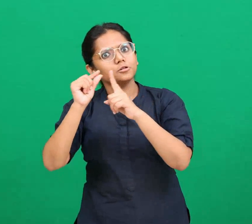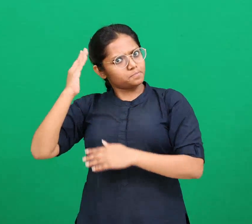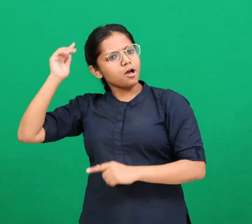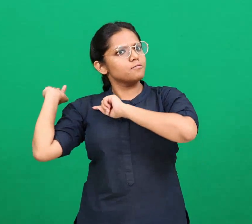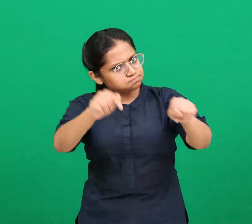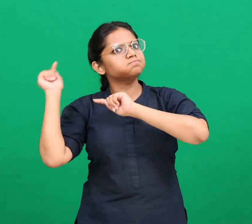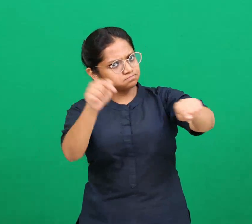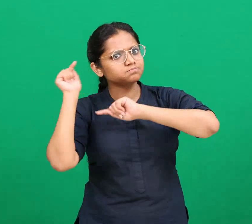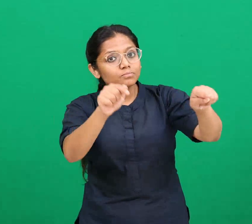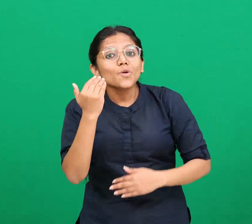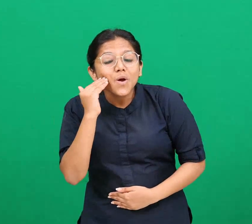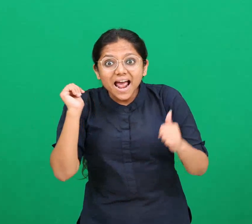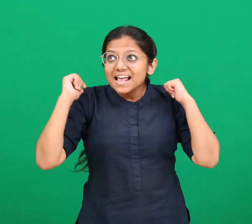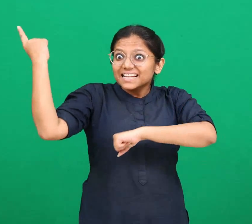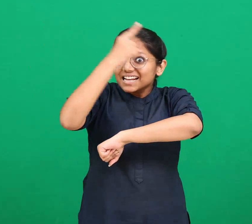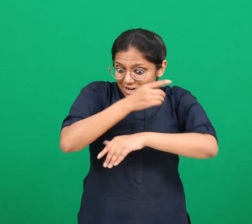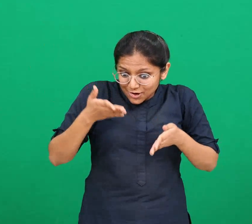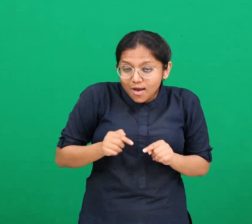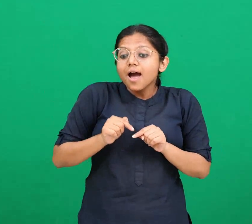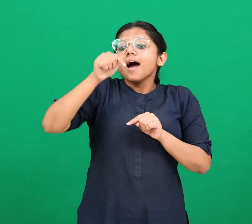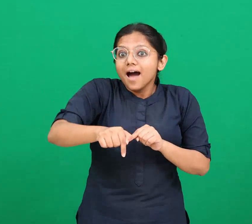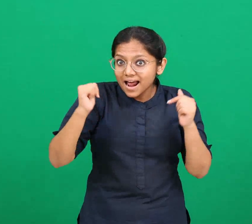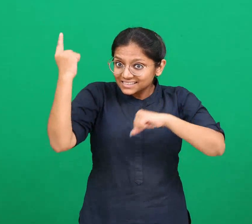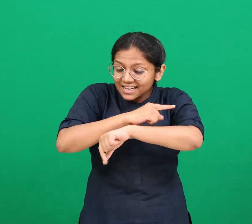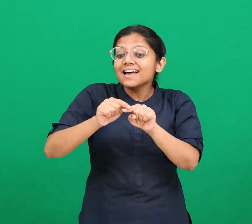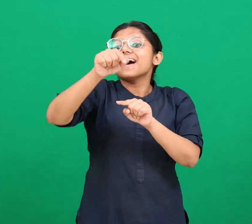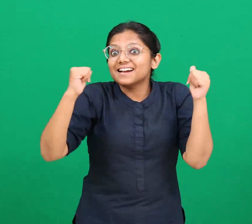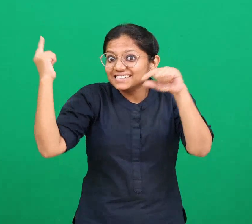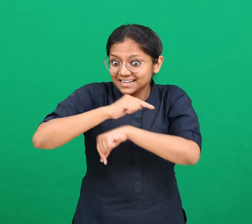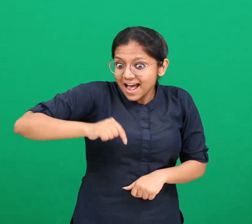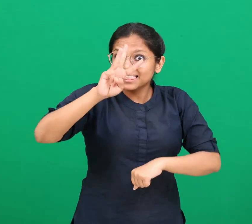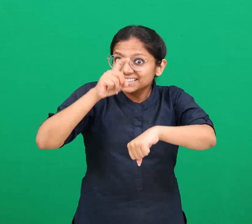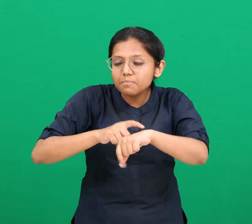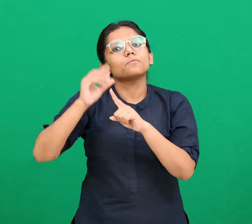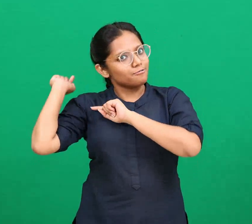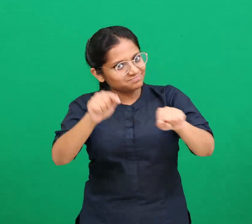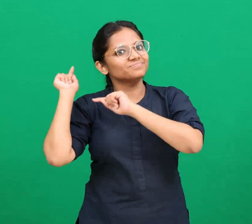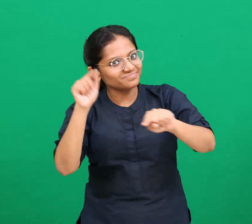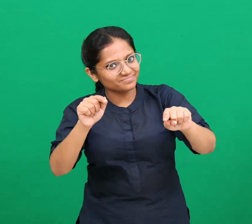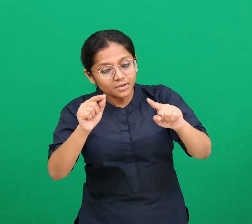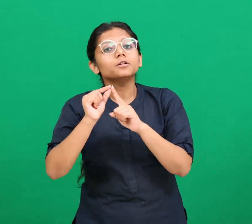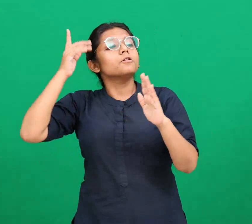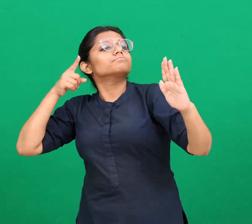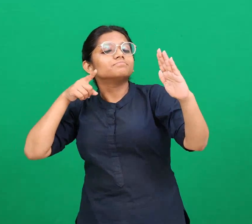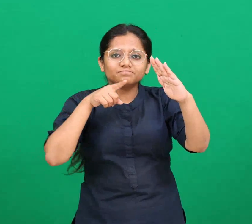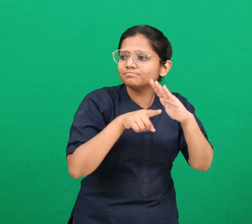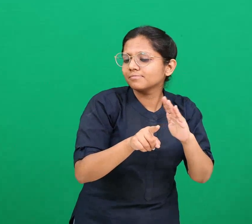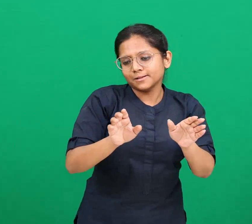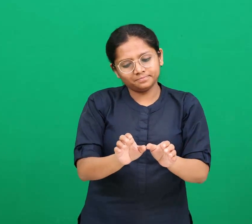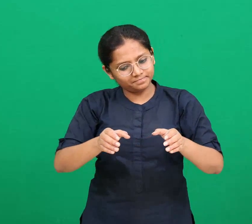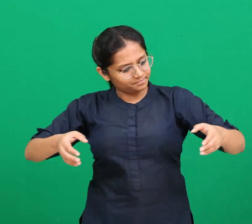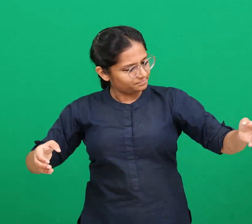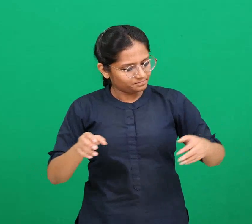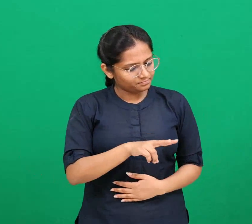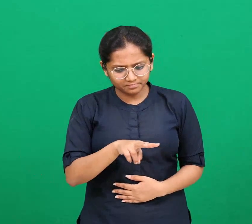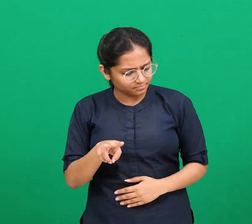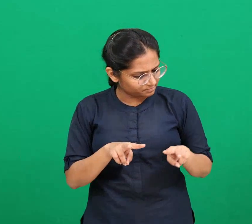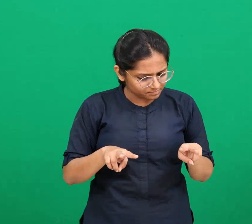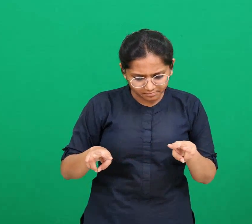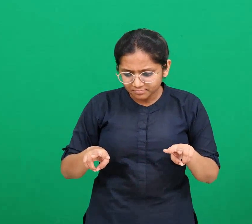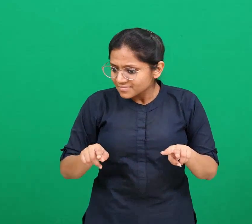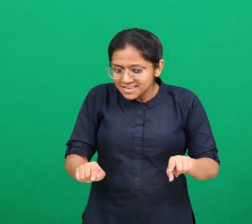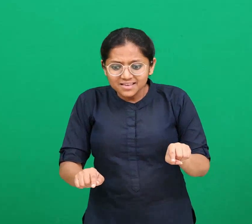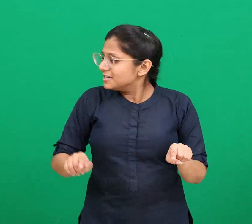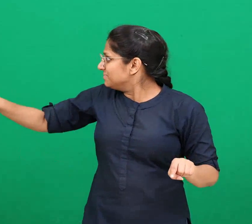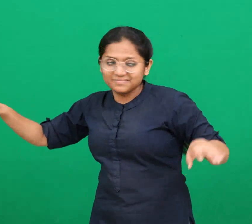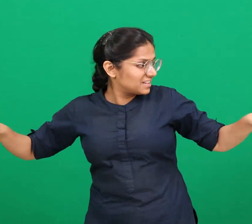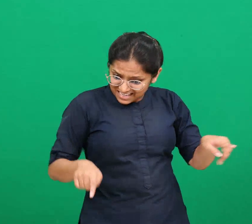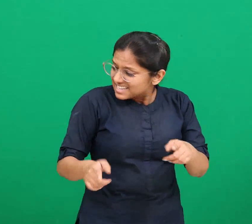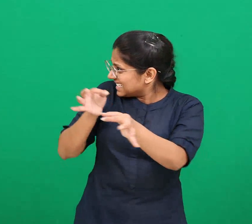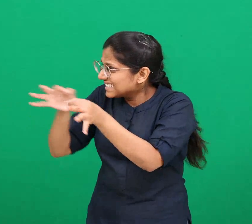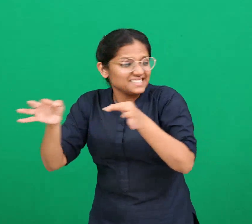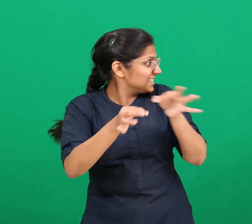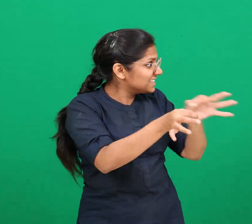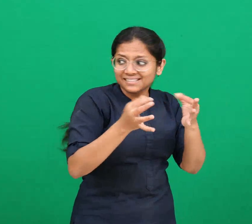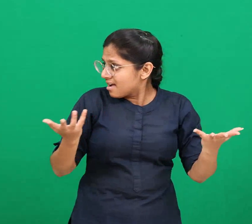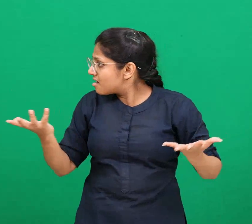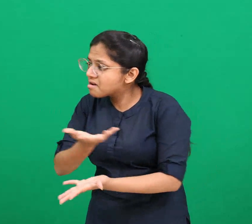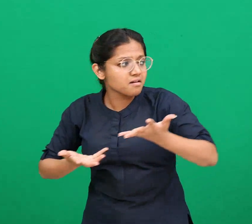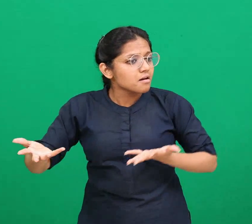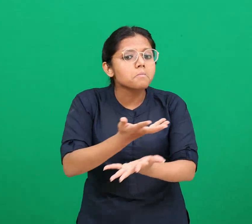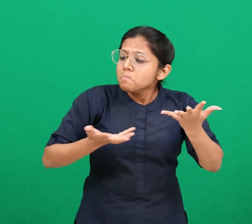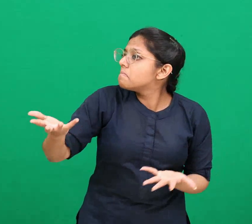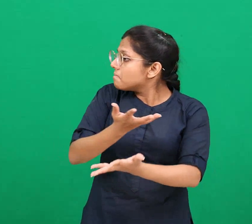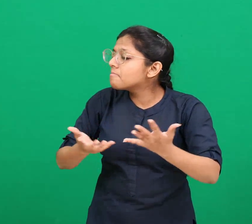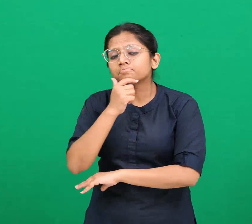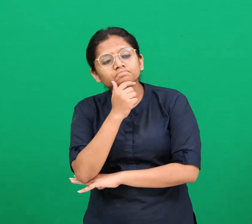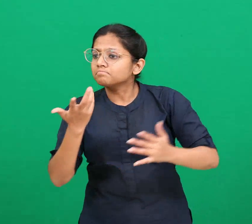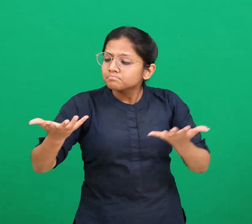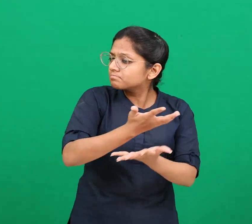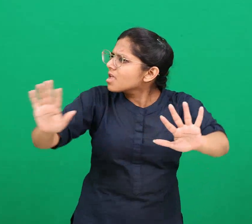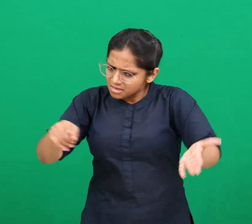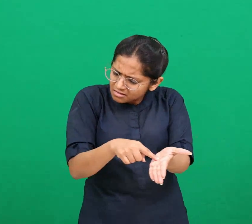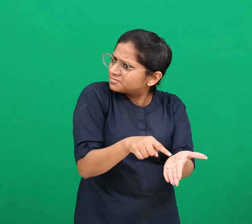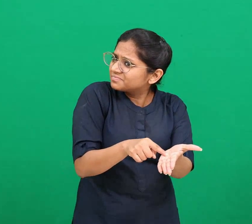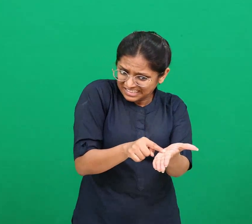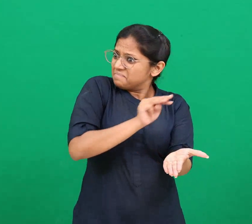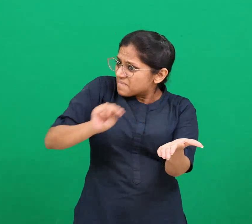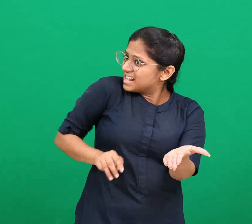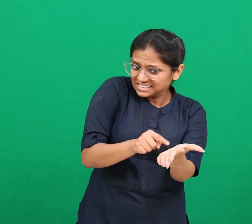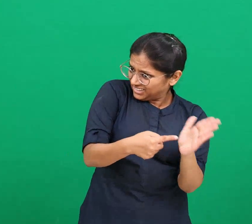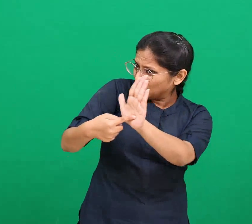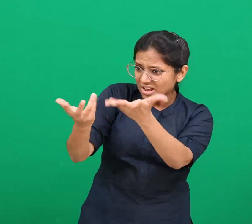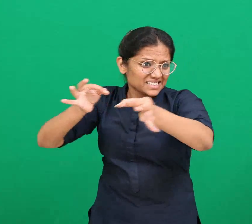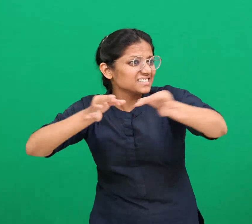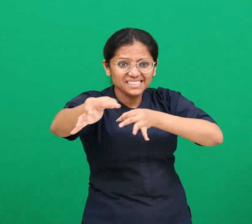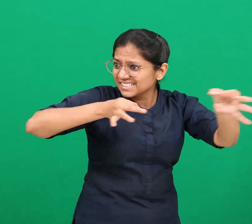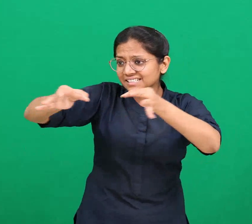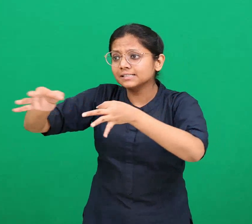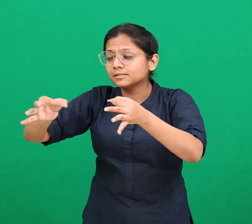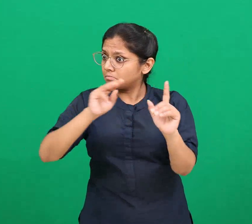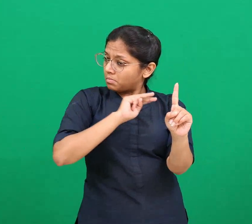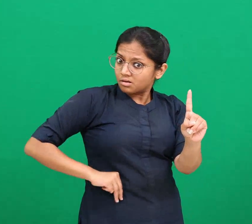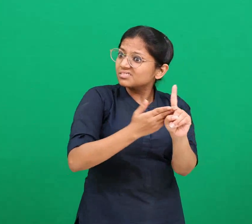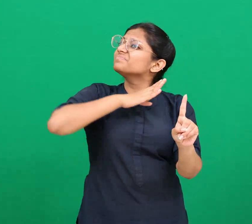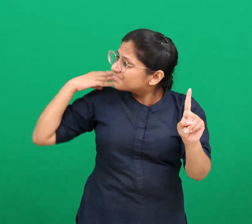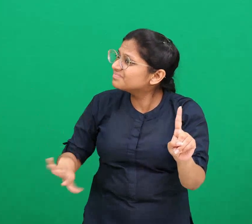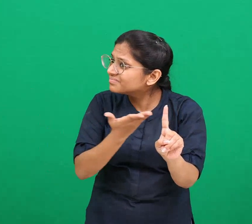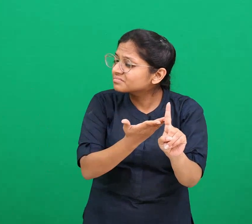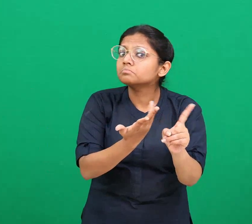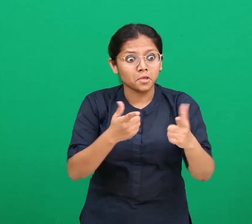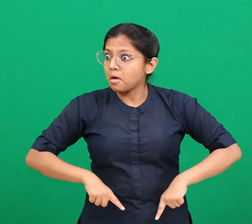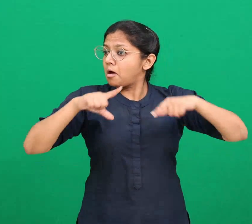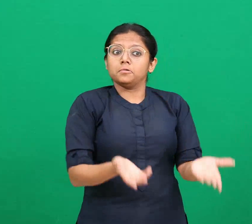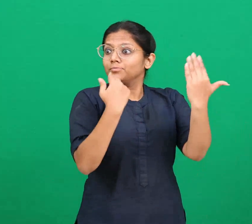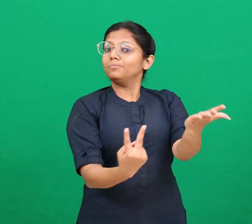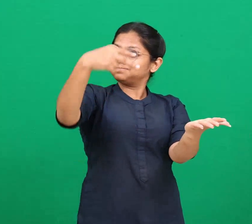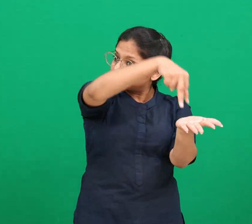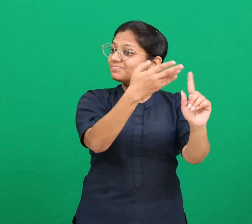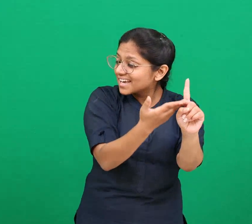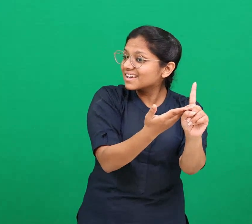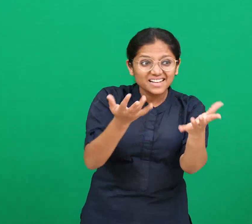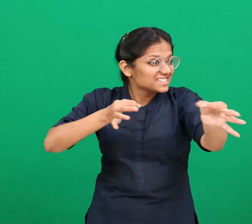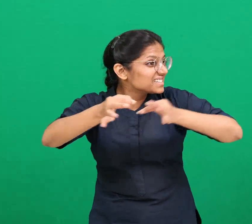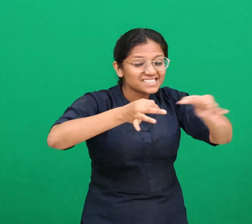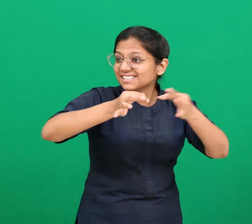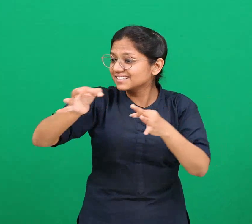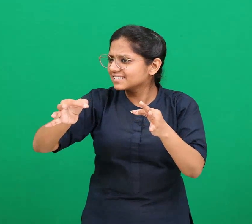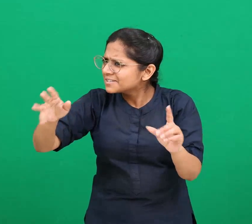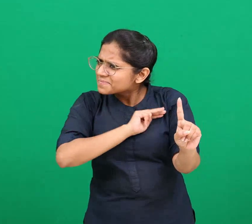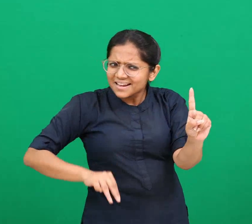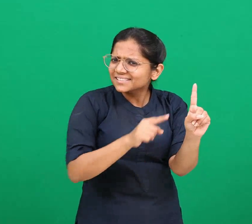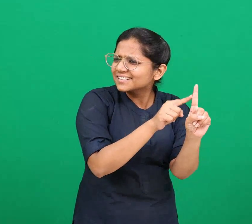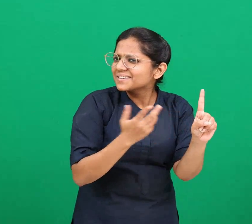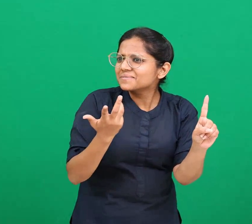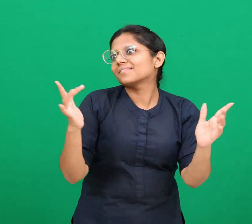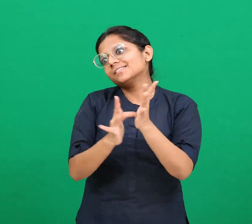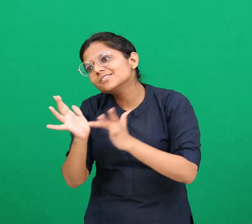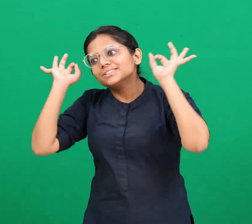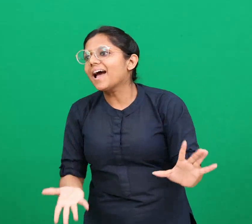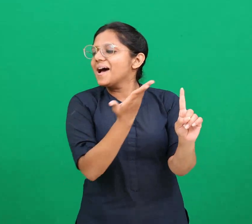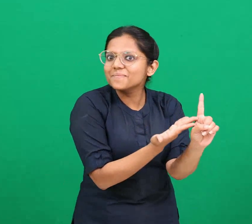As was his custom, Paul went into the synagogue, and on three Sabbaths he reasoned with them from the Scriptures, explaining and proving that the Christ had to suffer and rise from the dead.